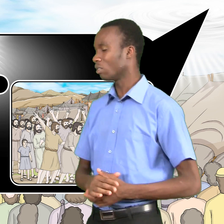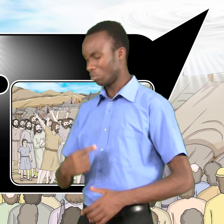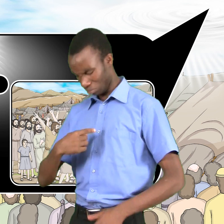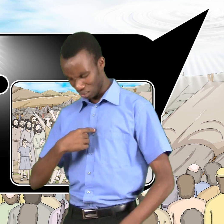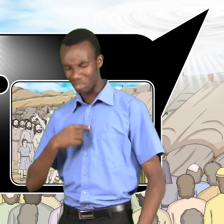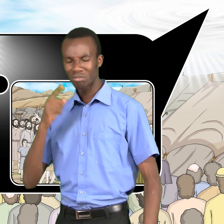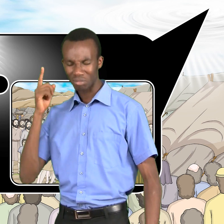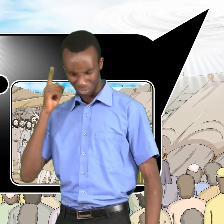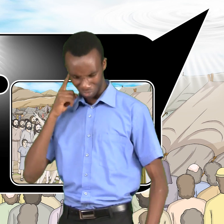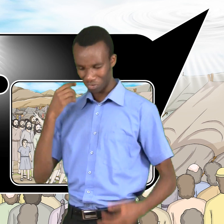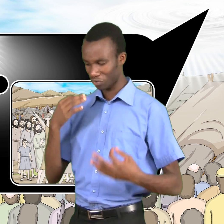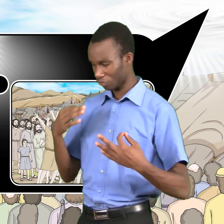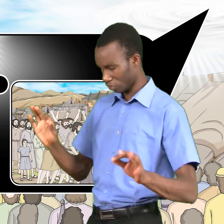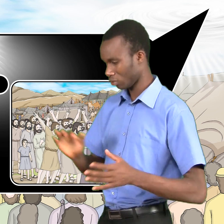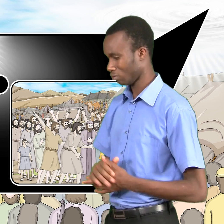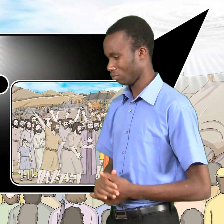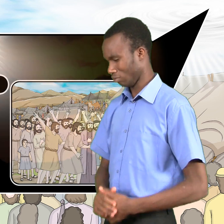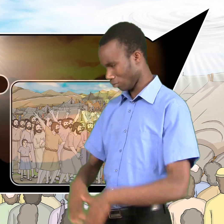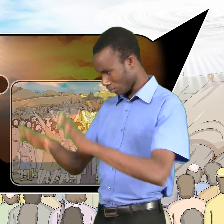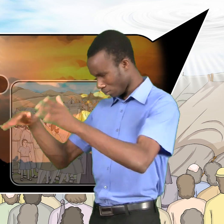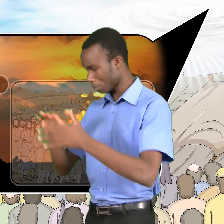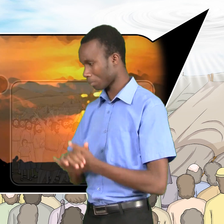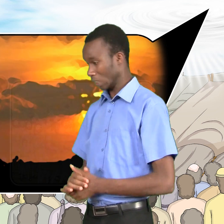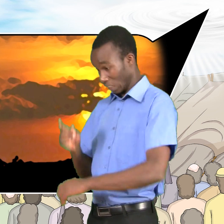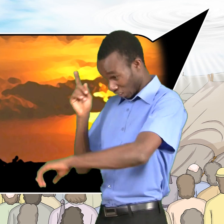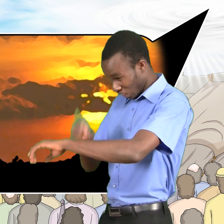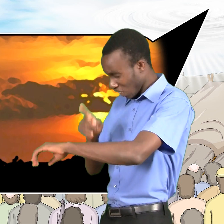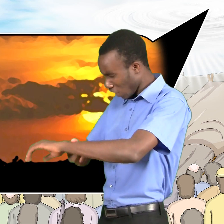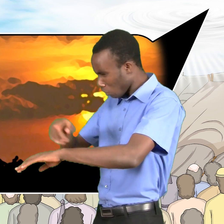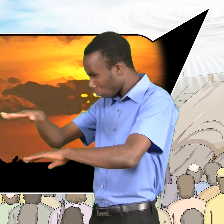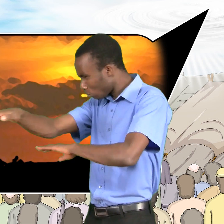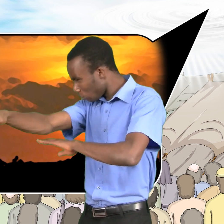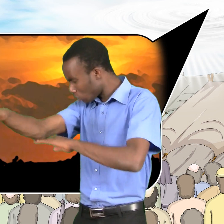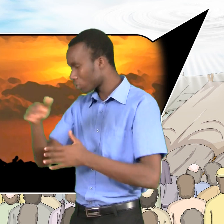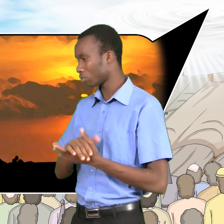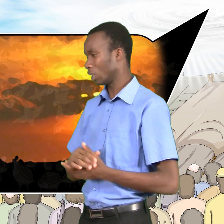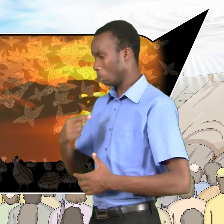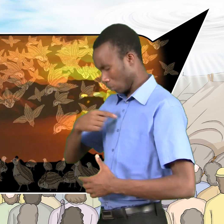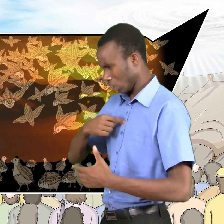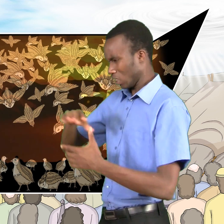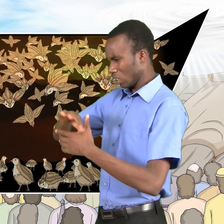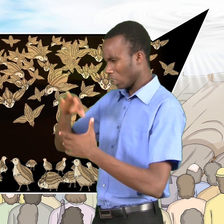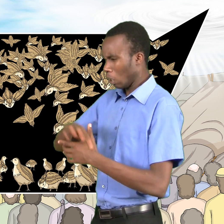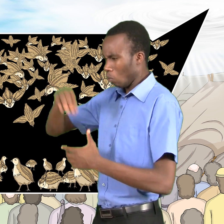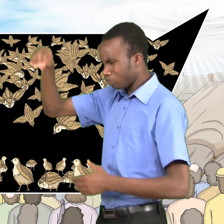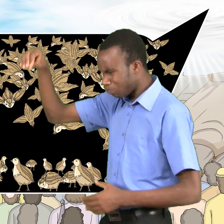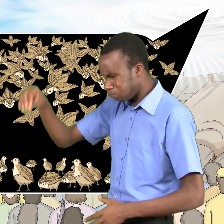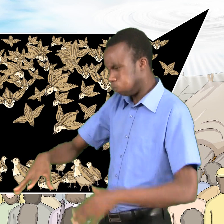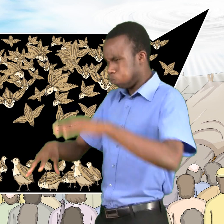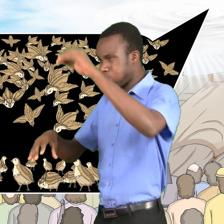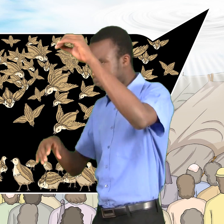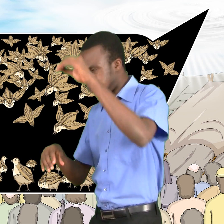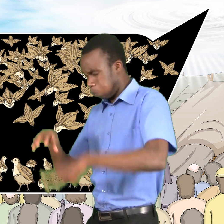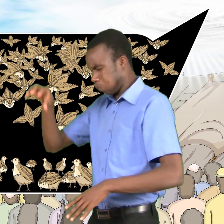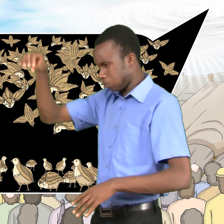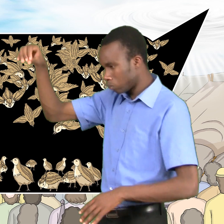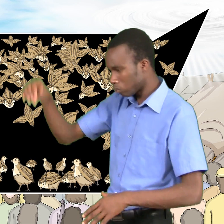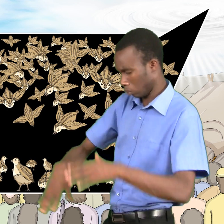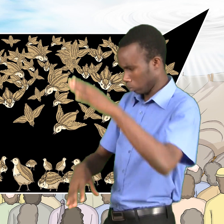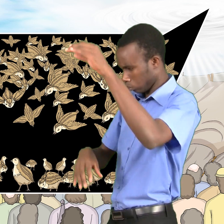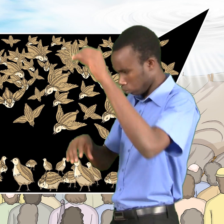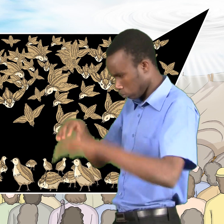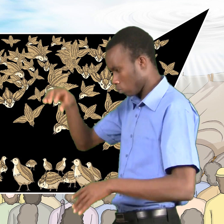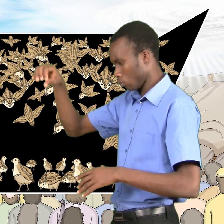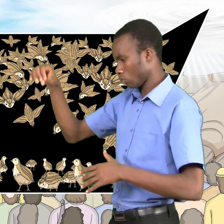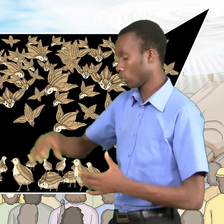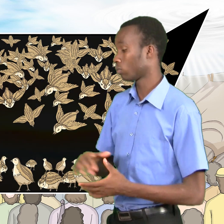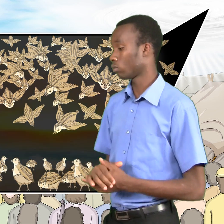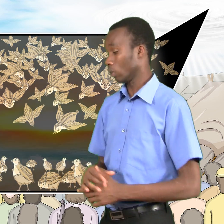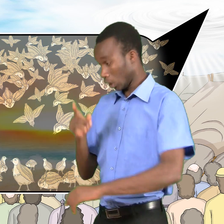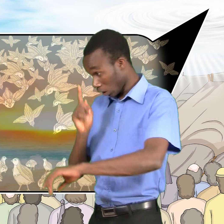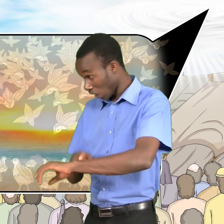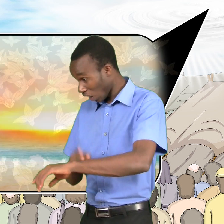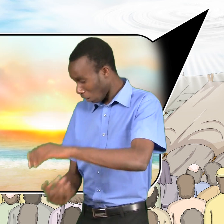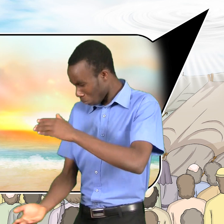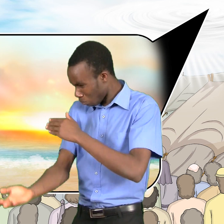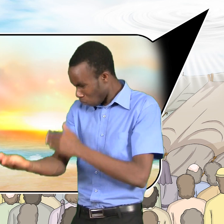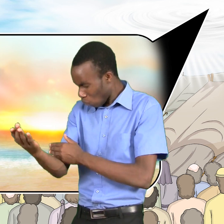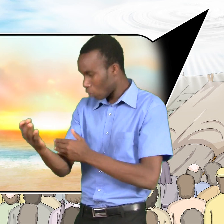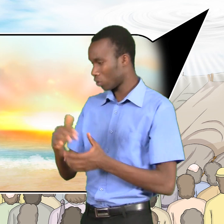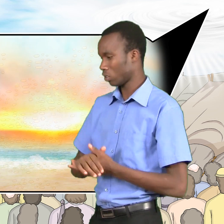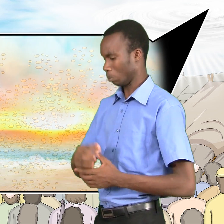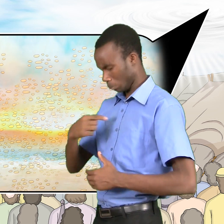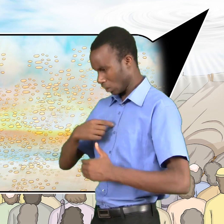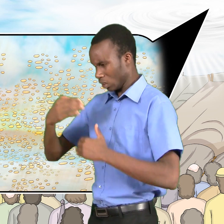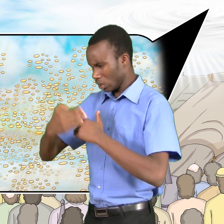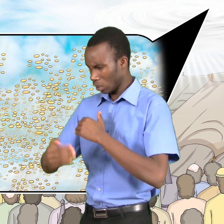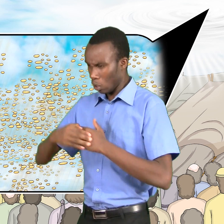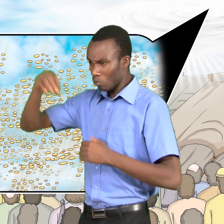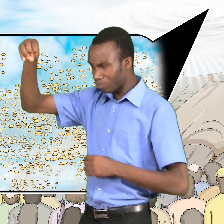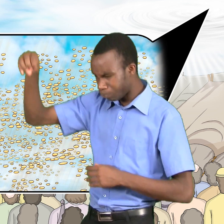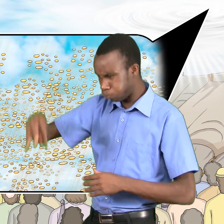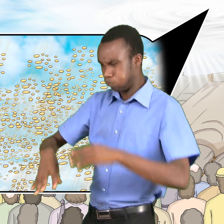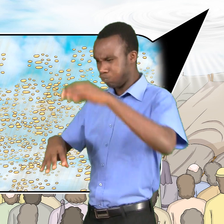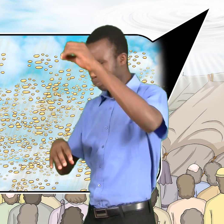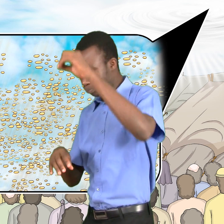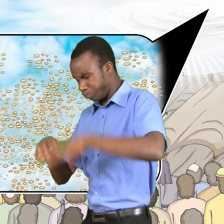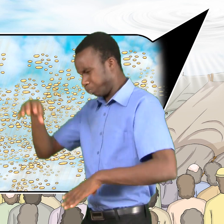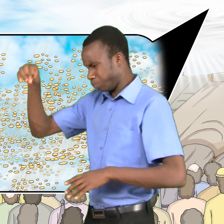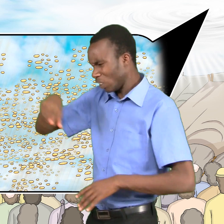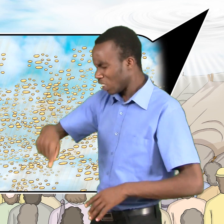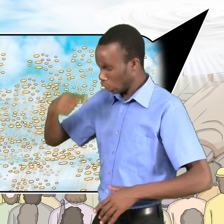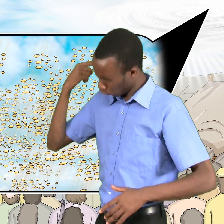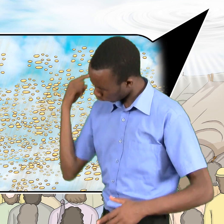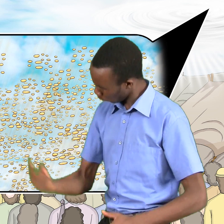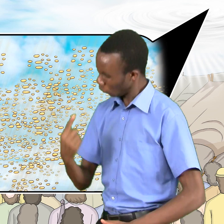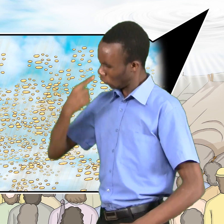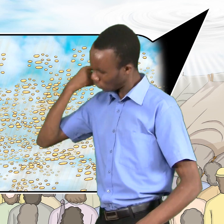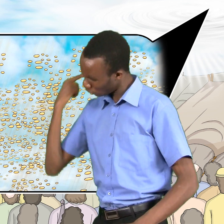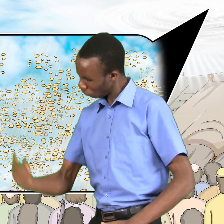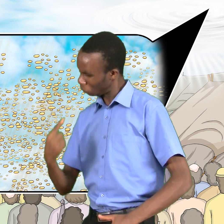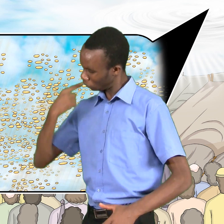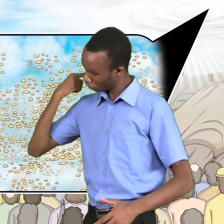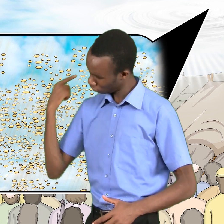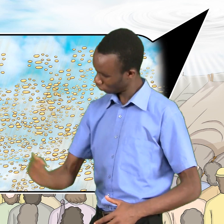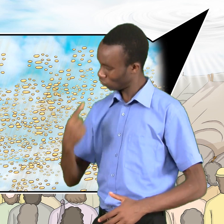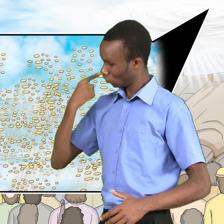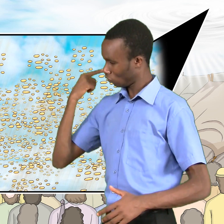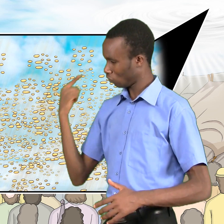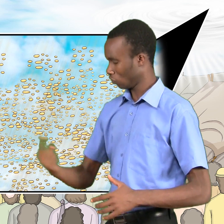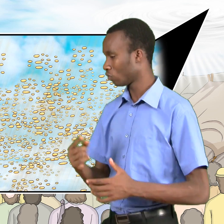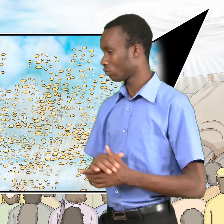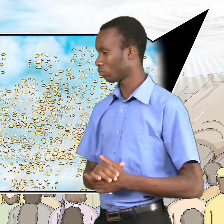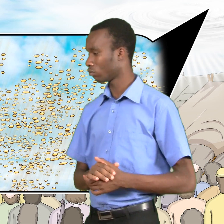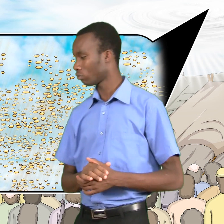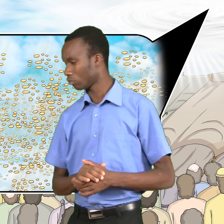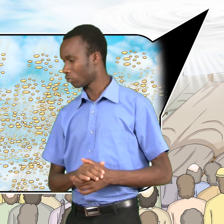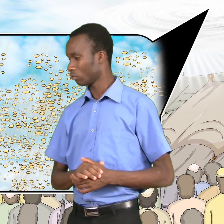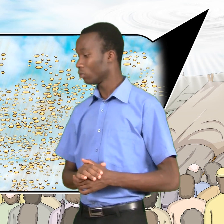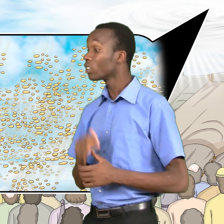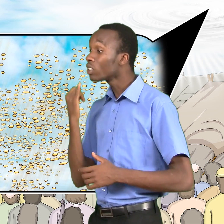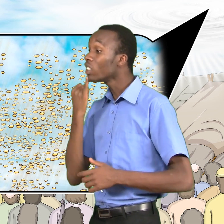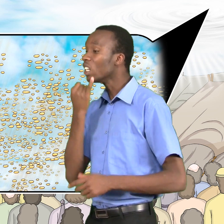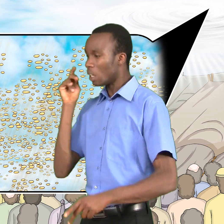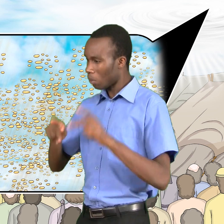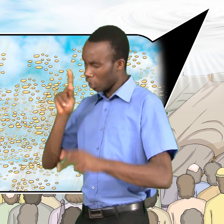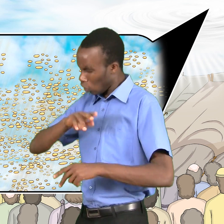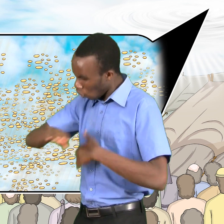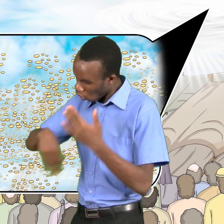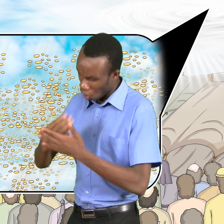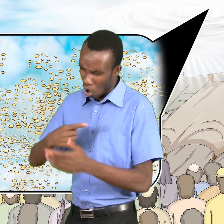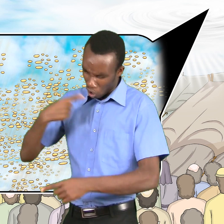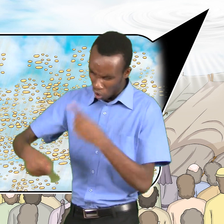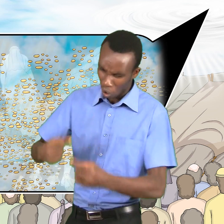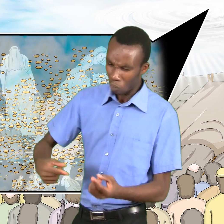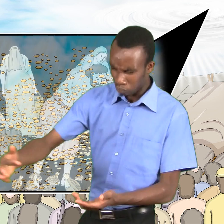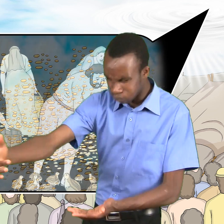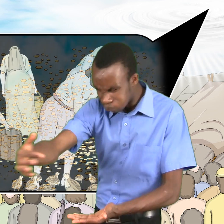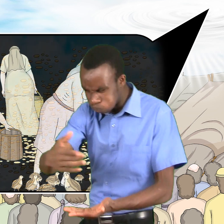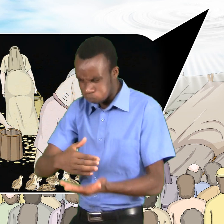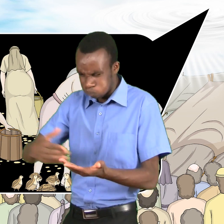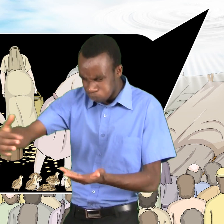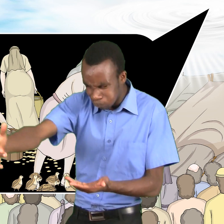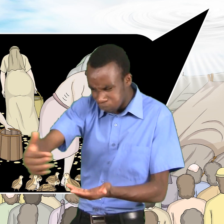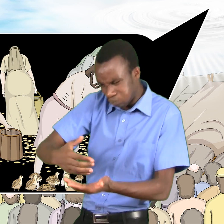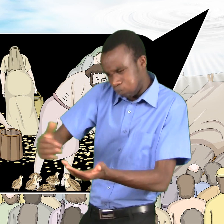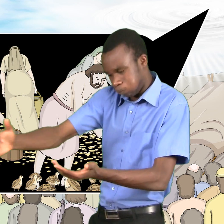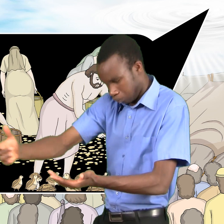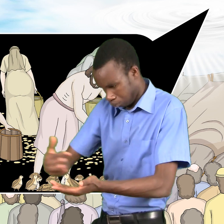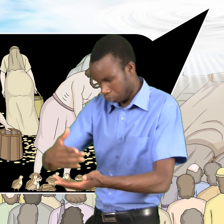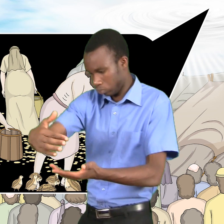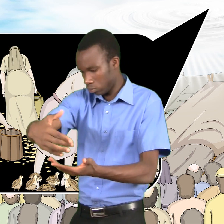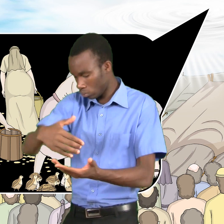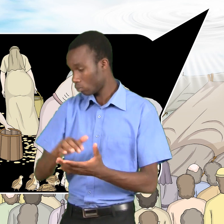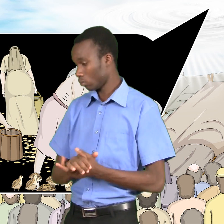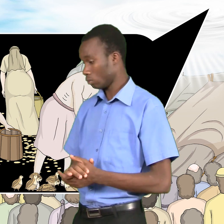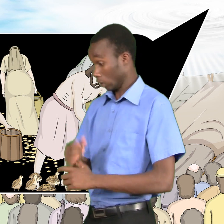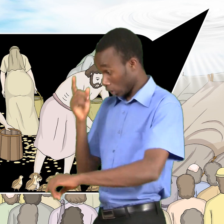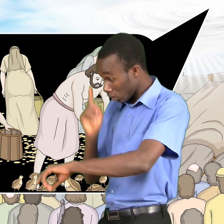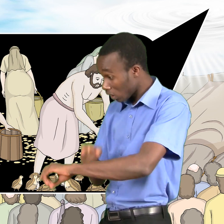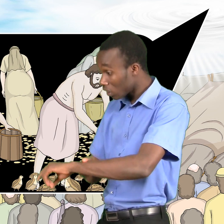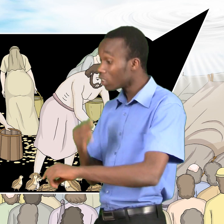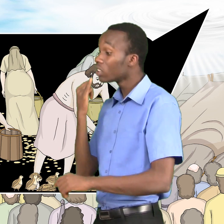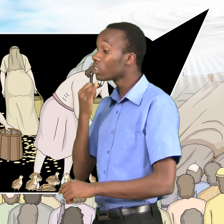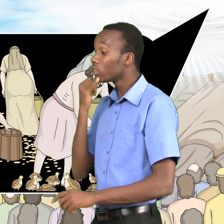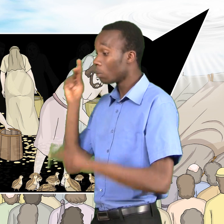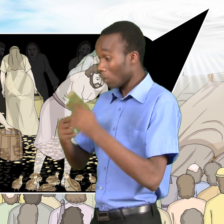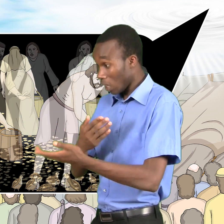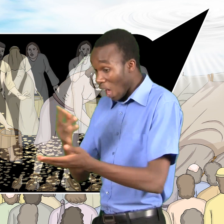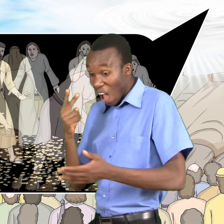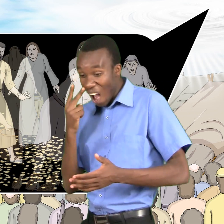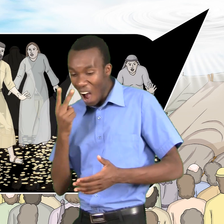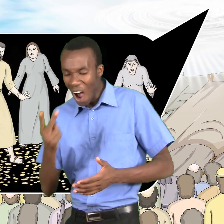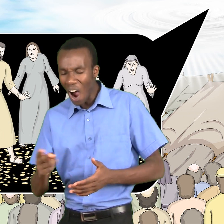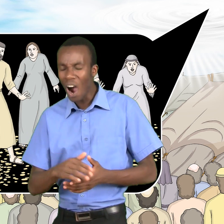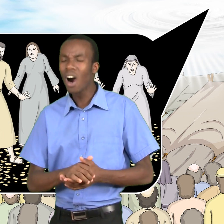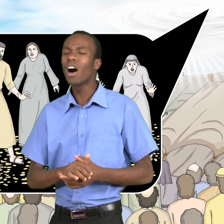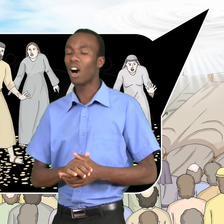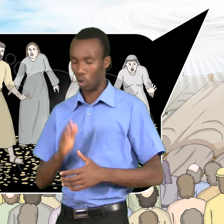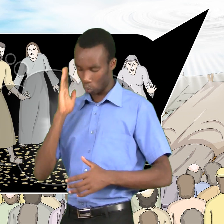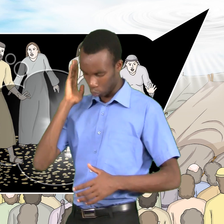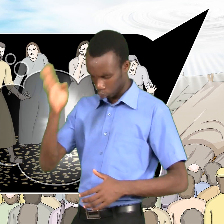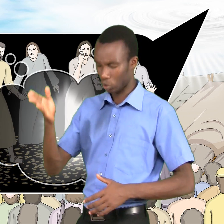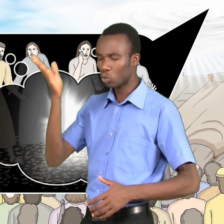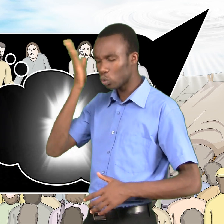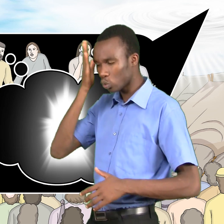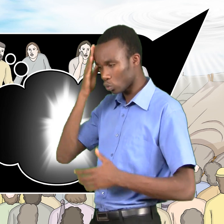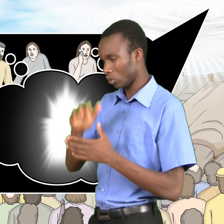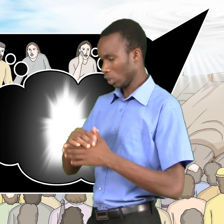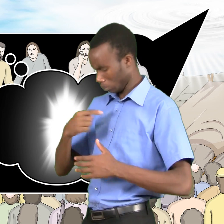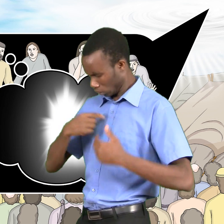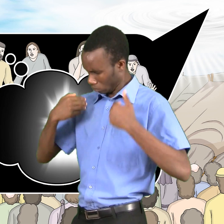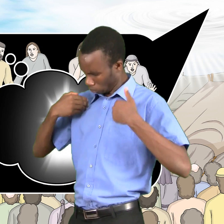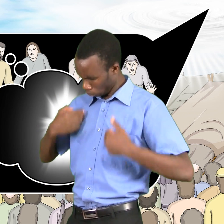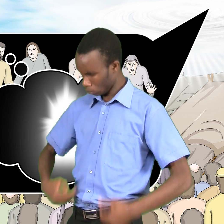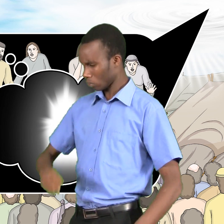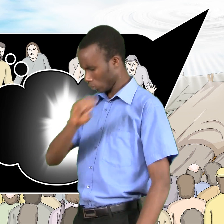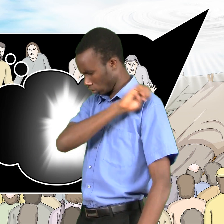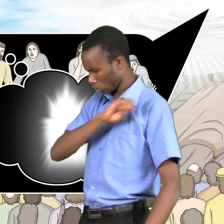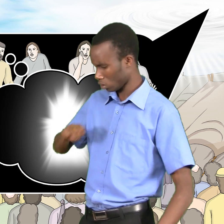Tell them, ‘At twilight you will eat meat, and in the morning you will be filled with bread.